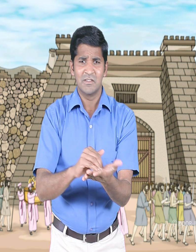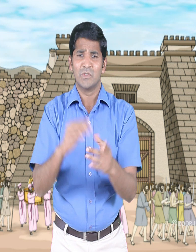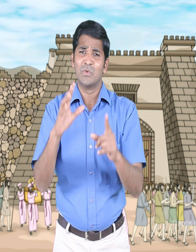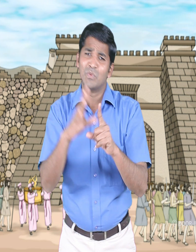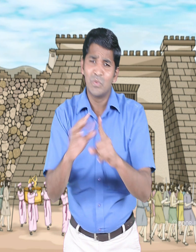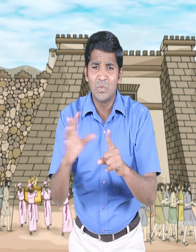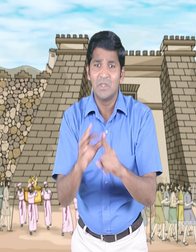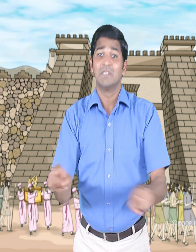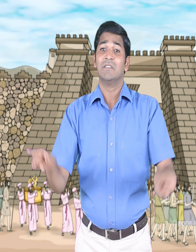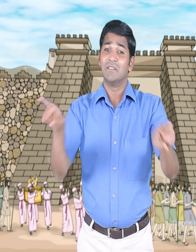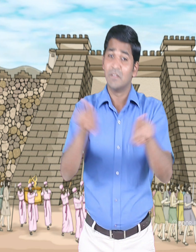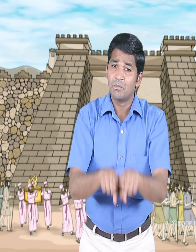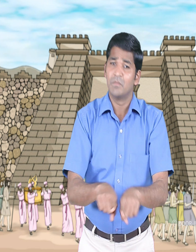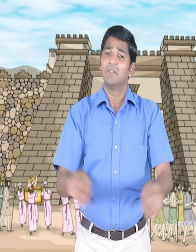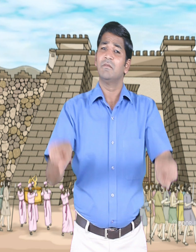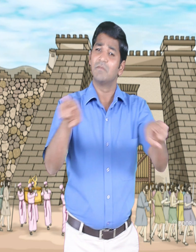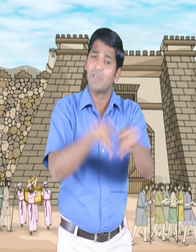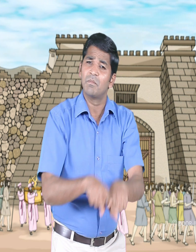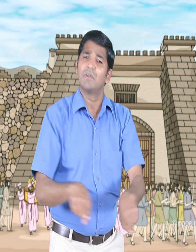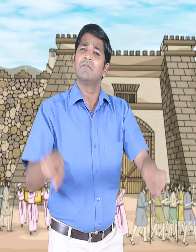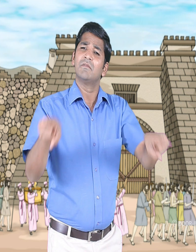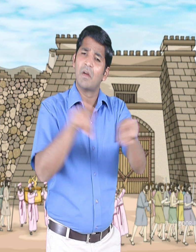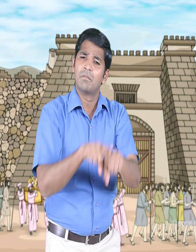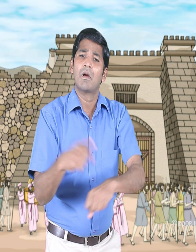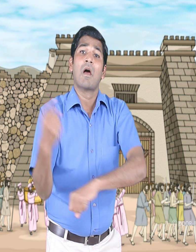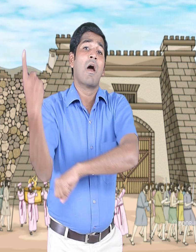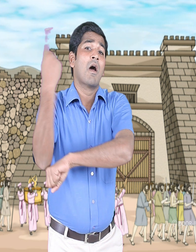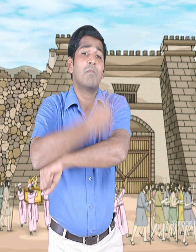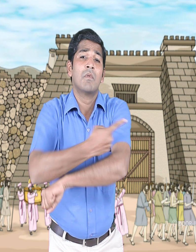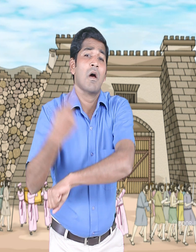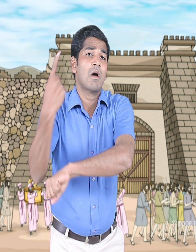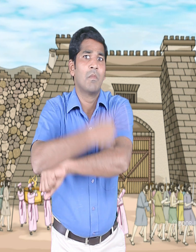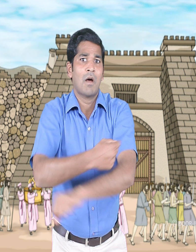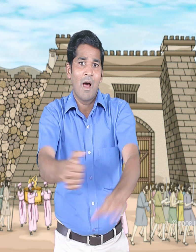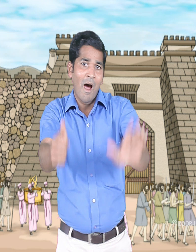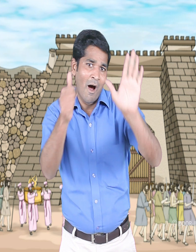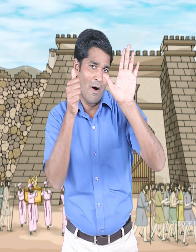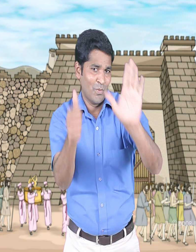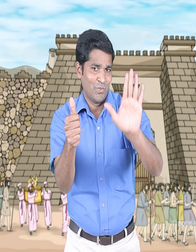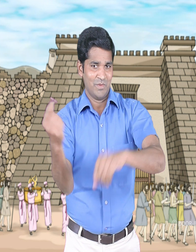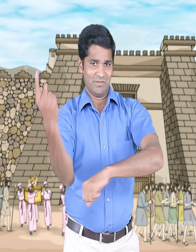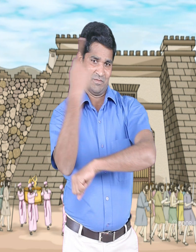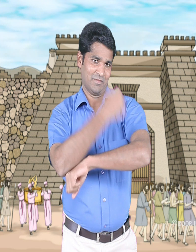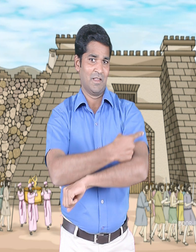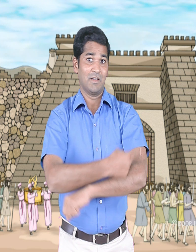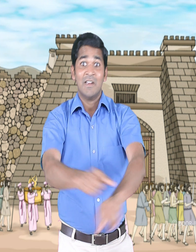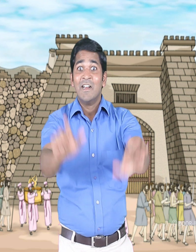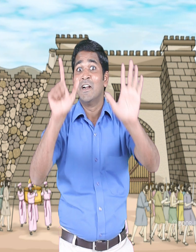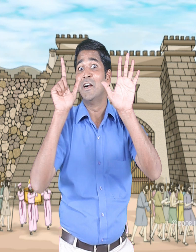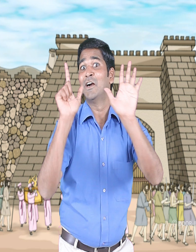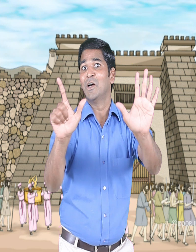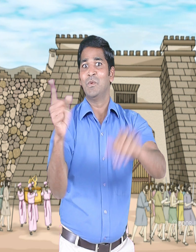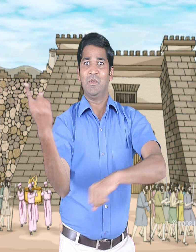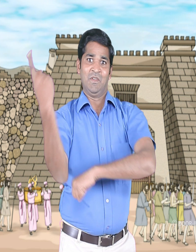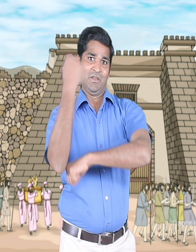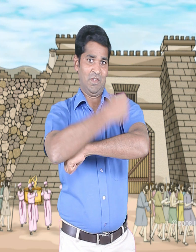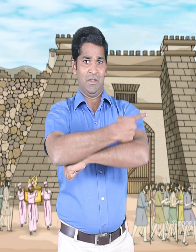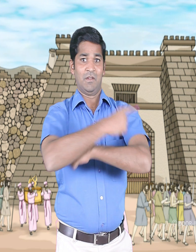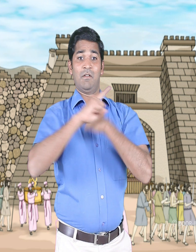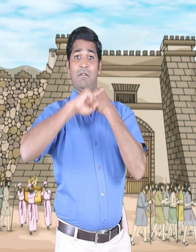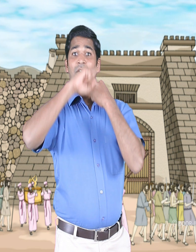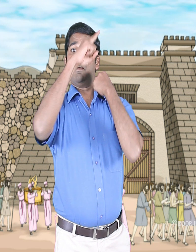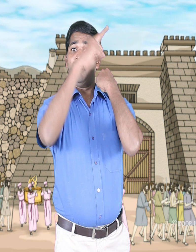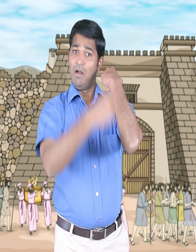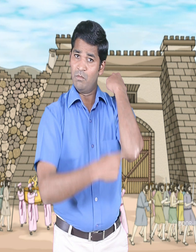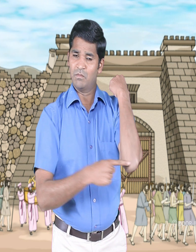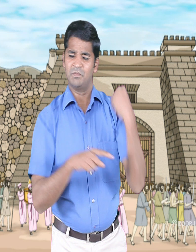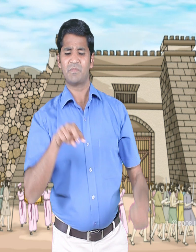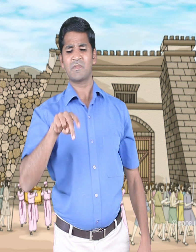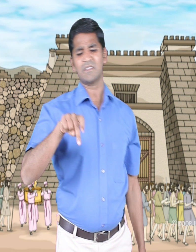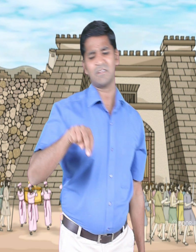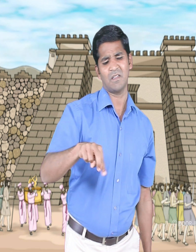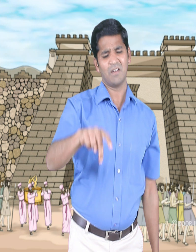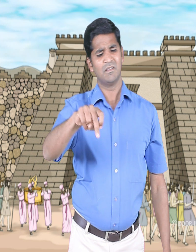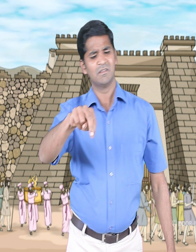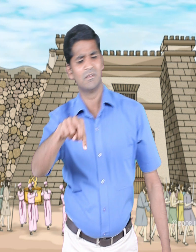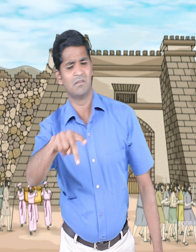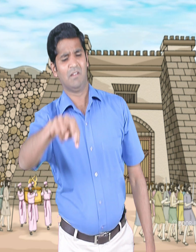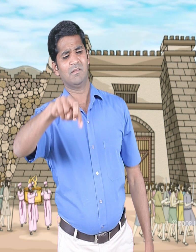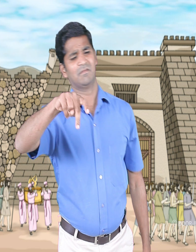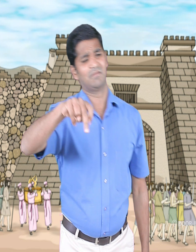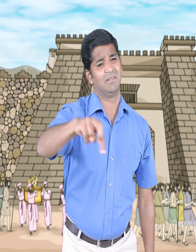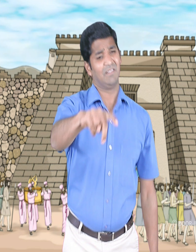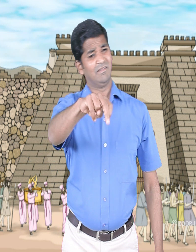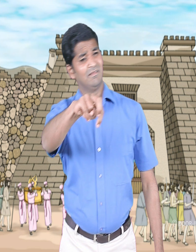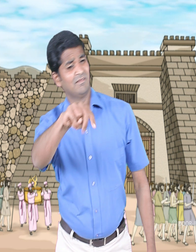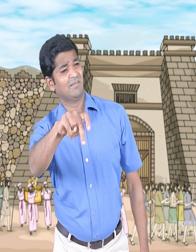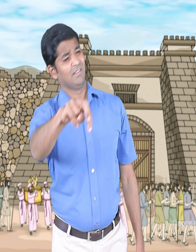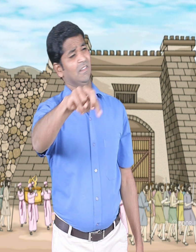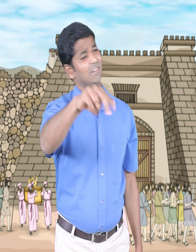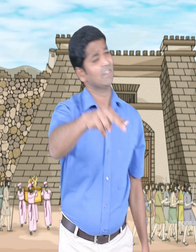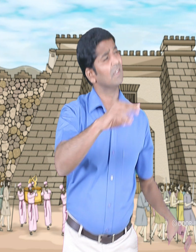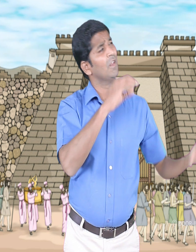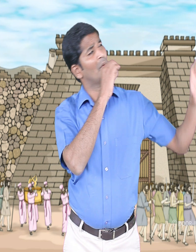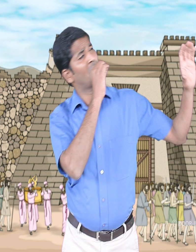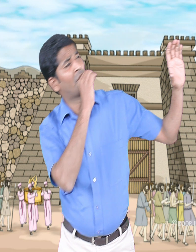They did this for six days.